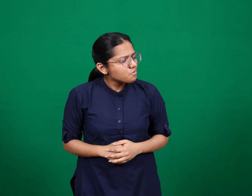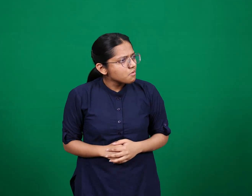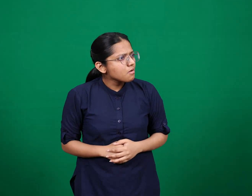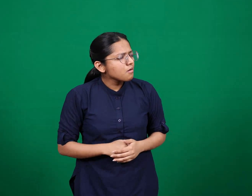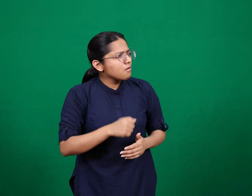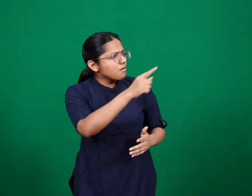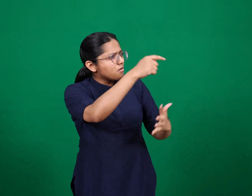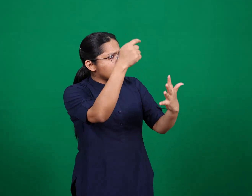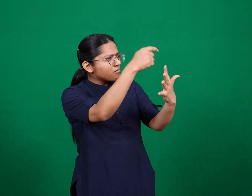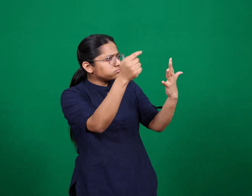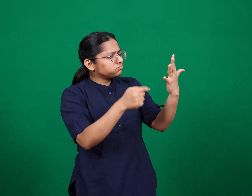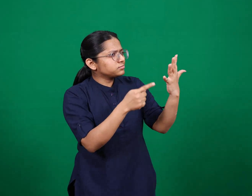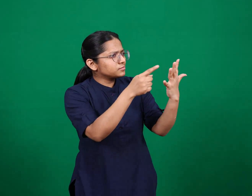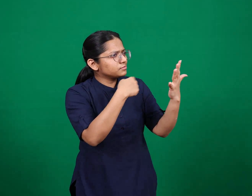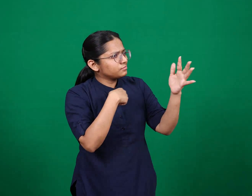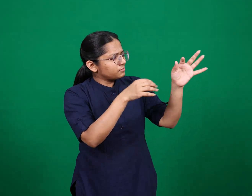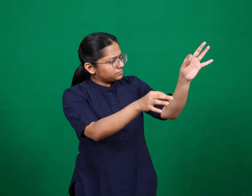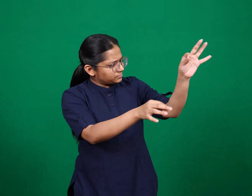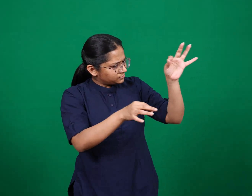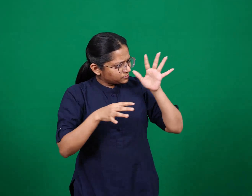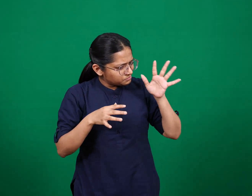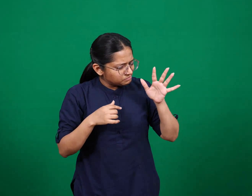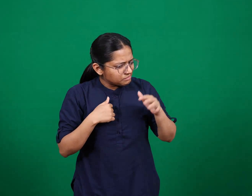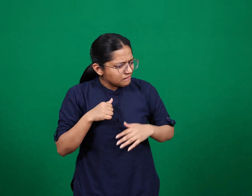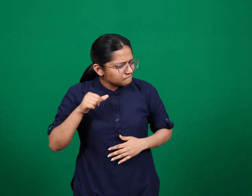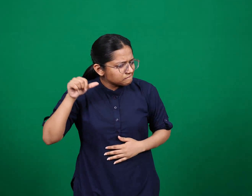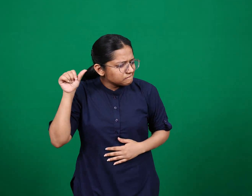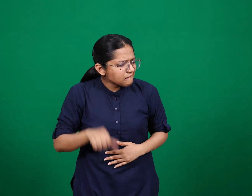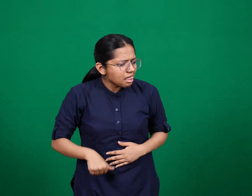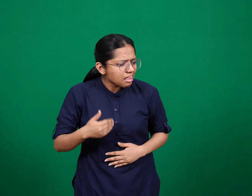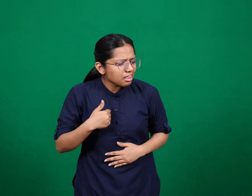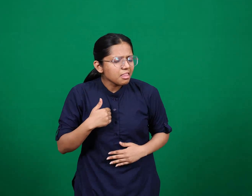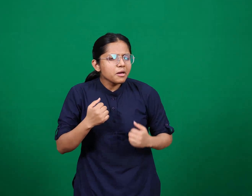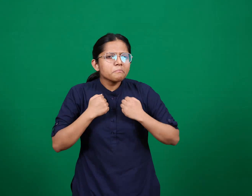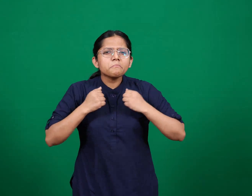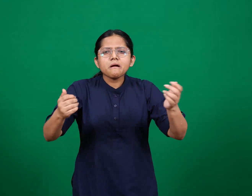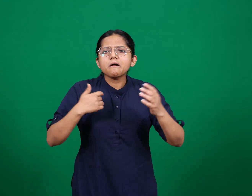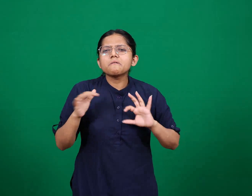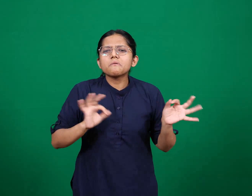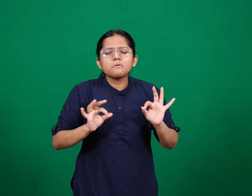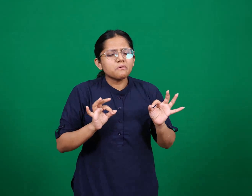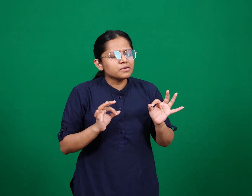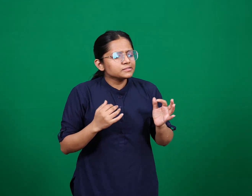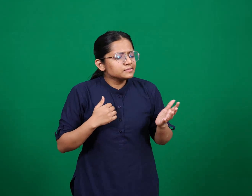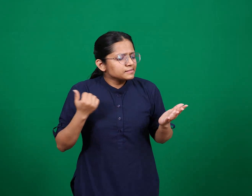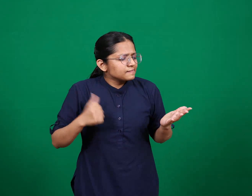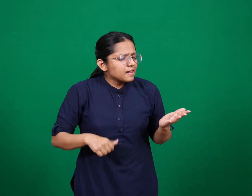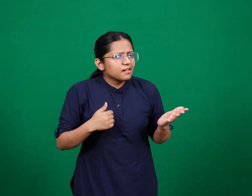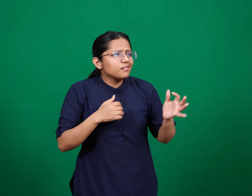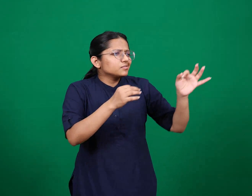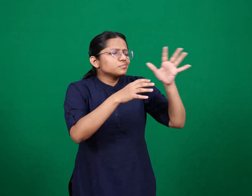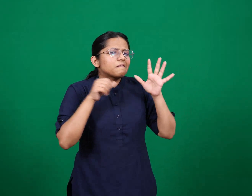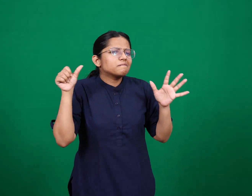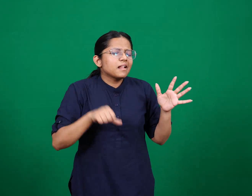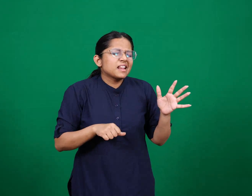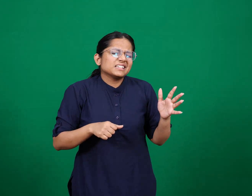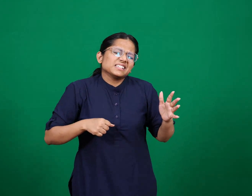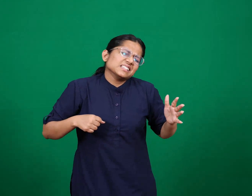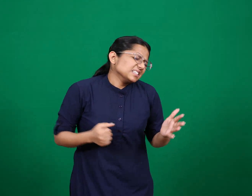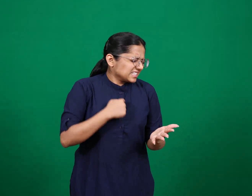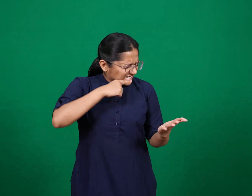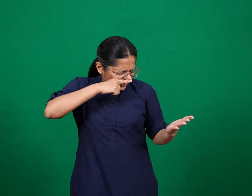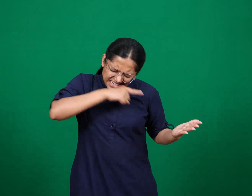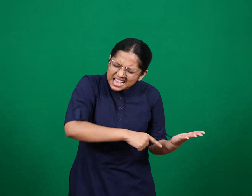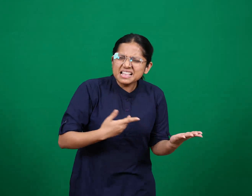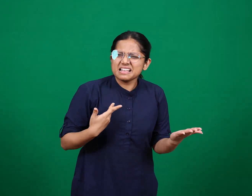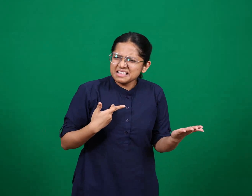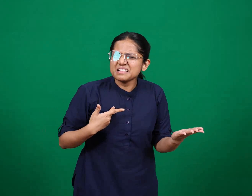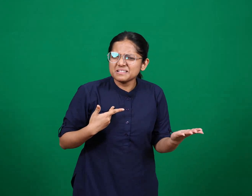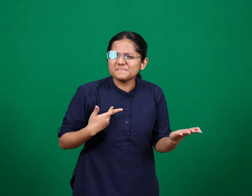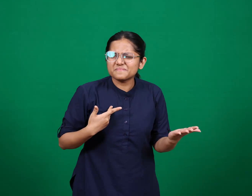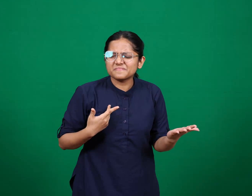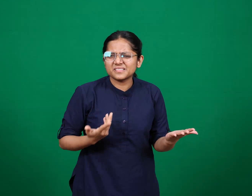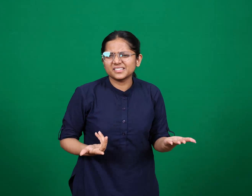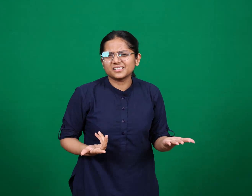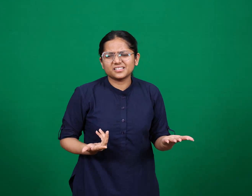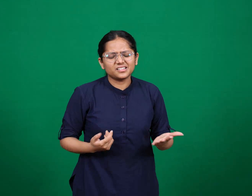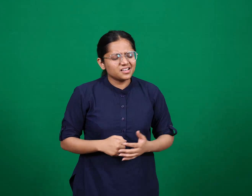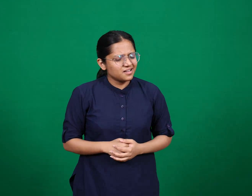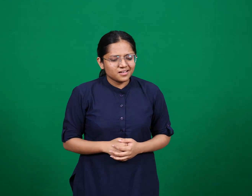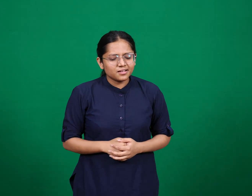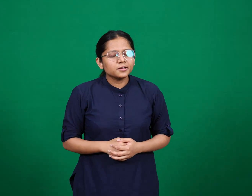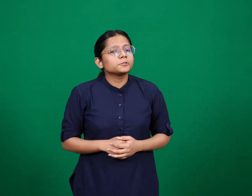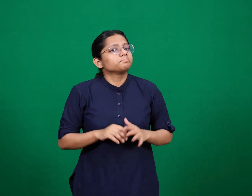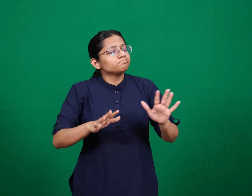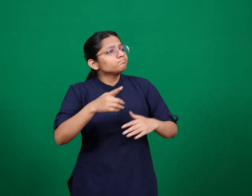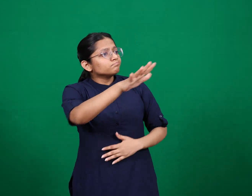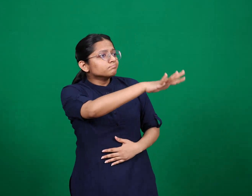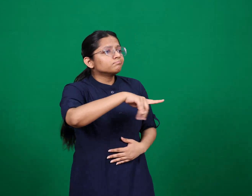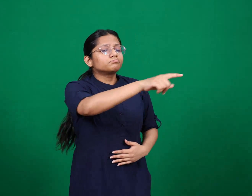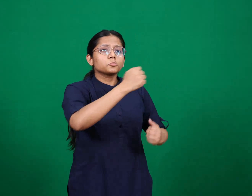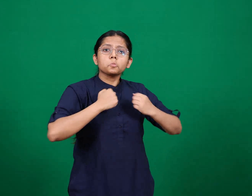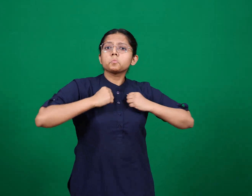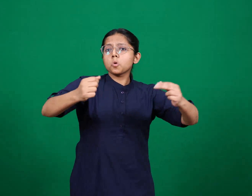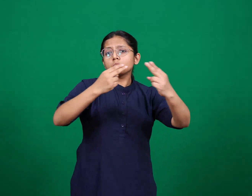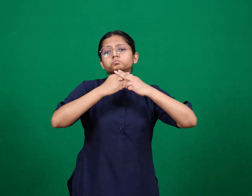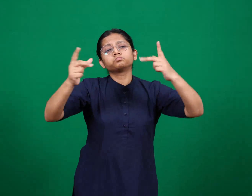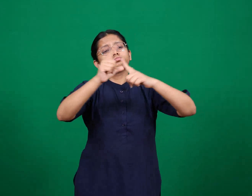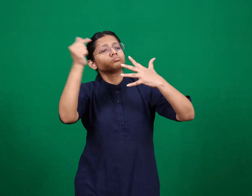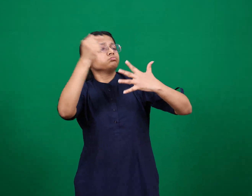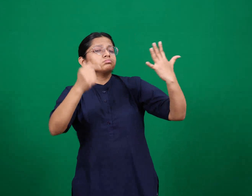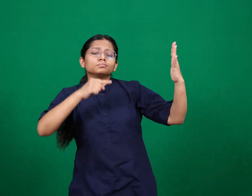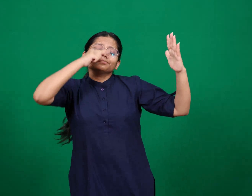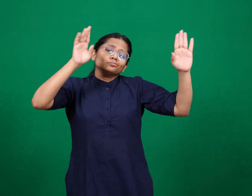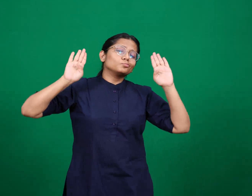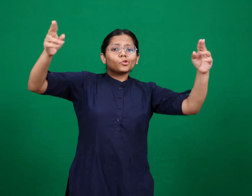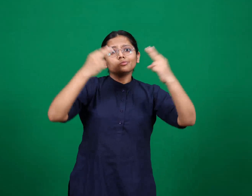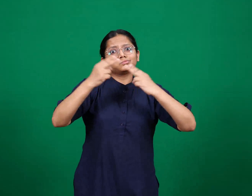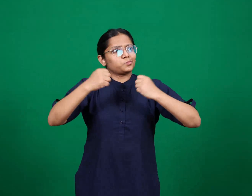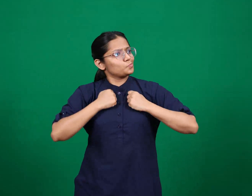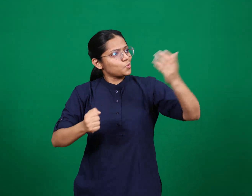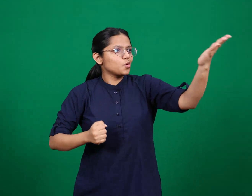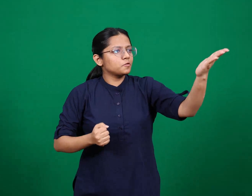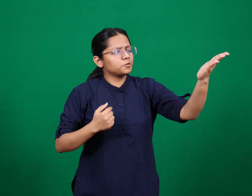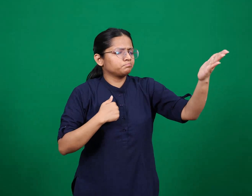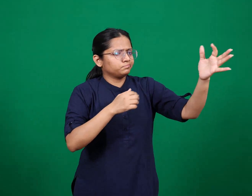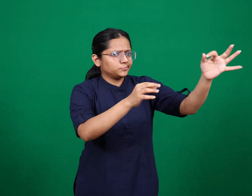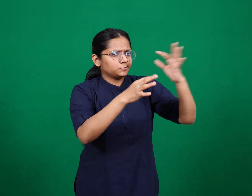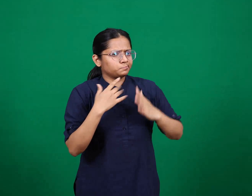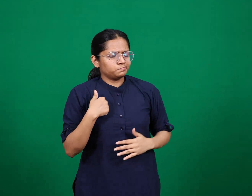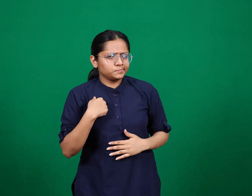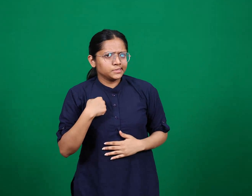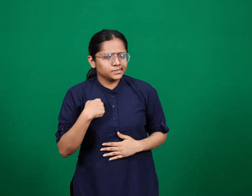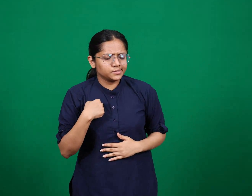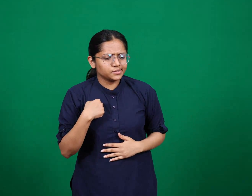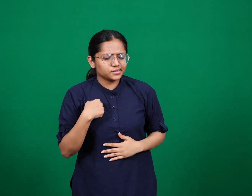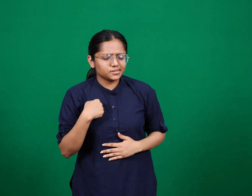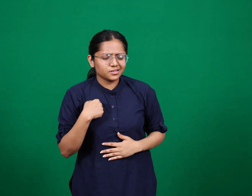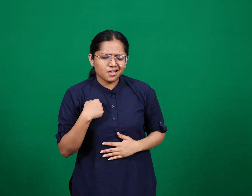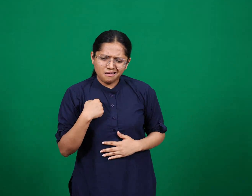To my shame I concede that we were too weak for that!